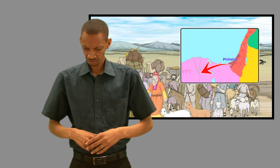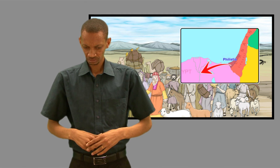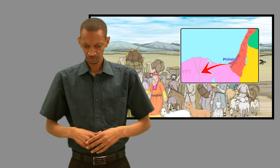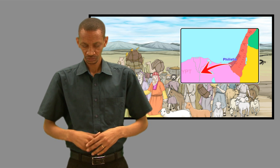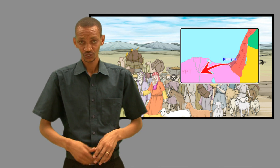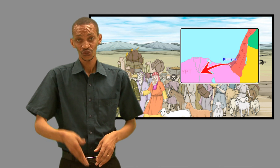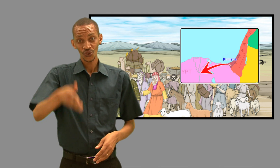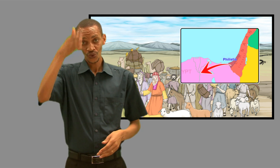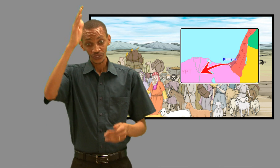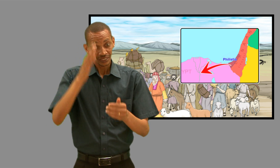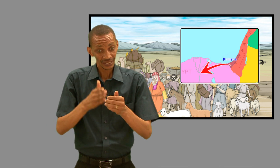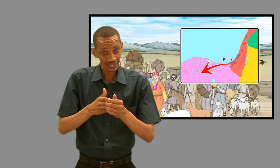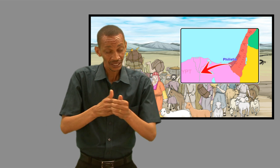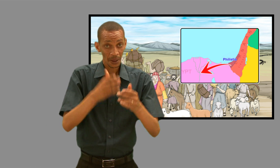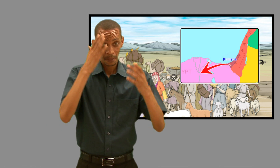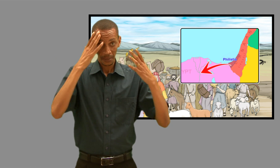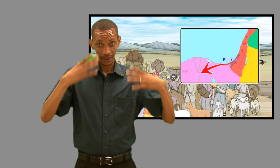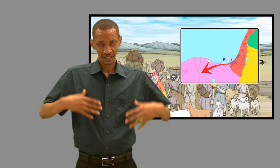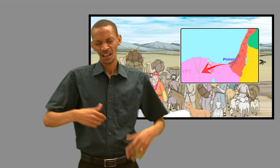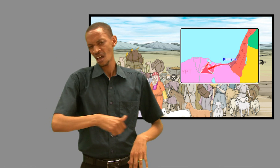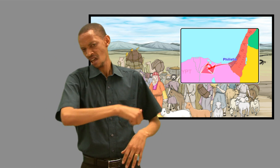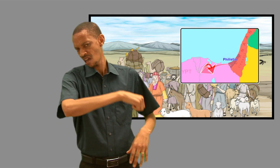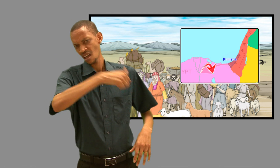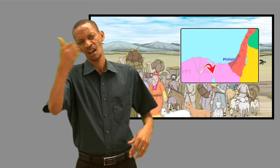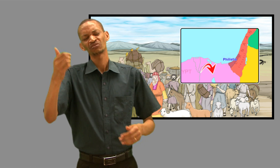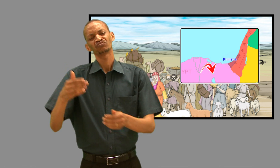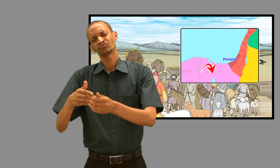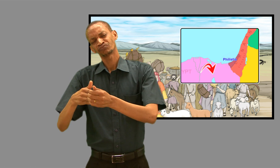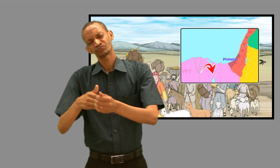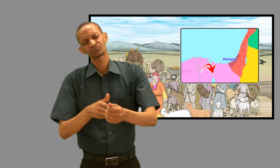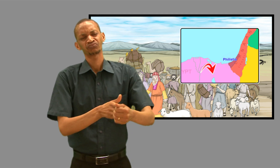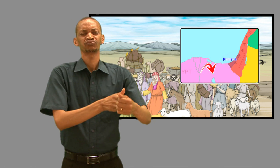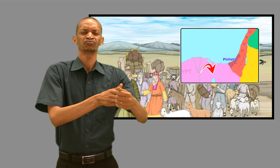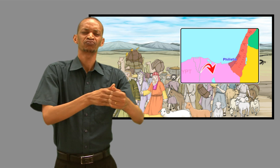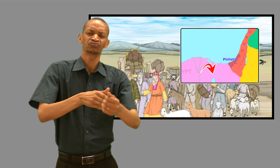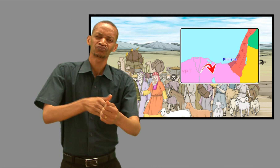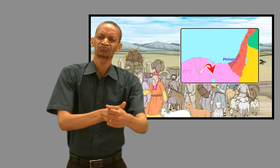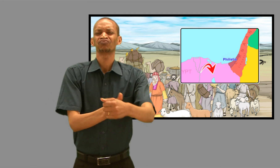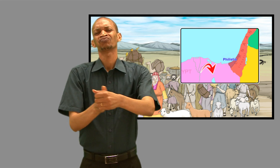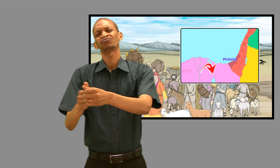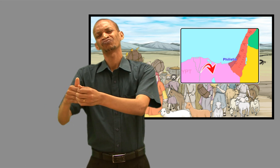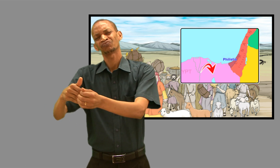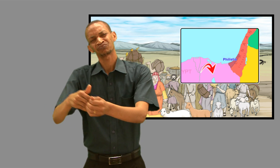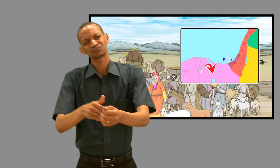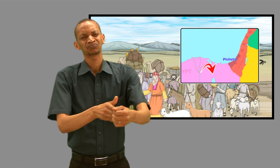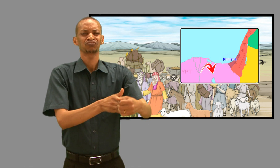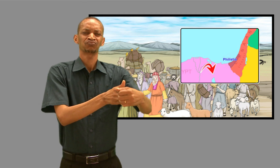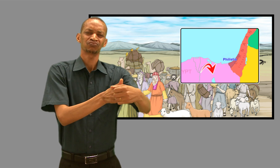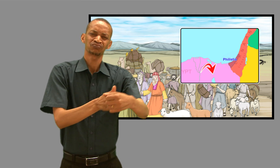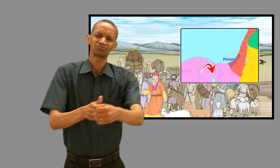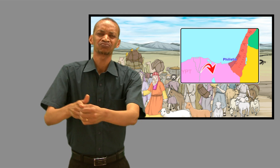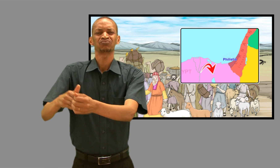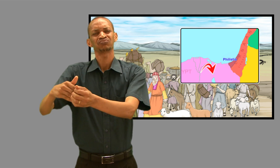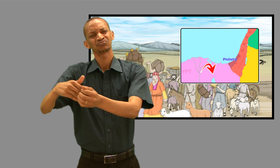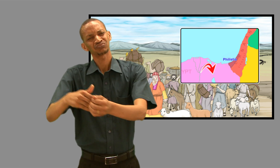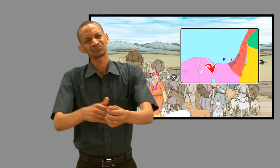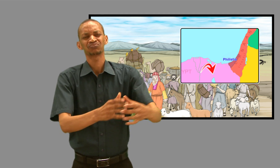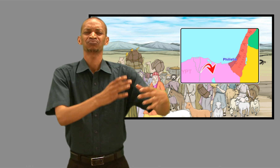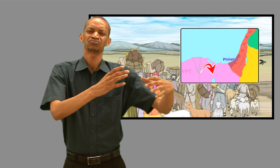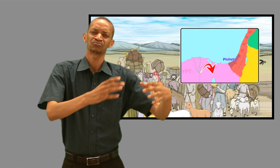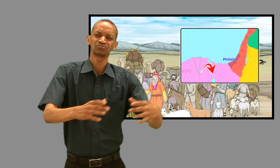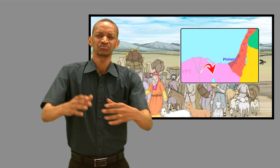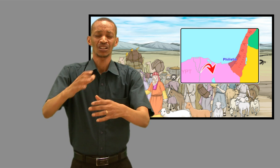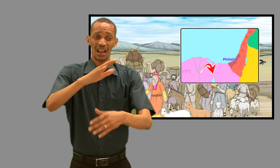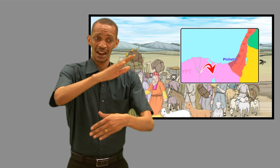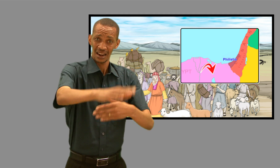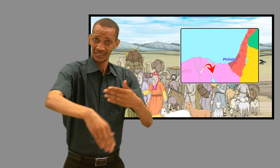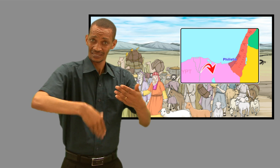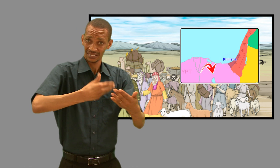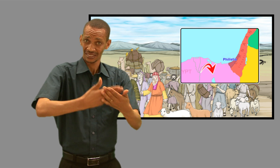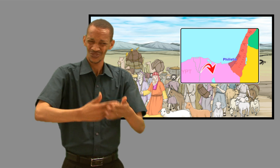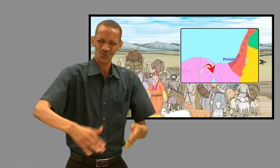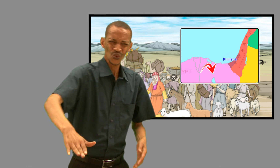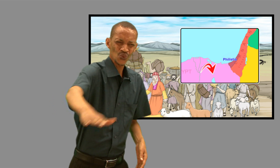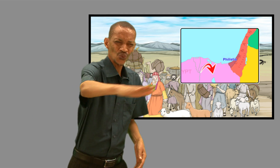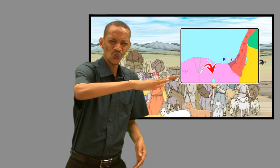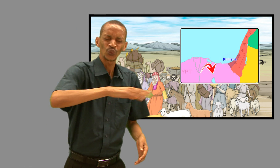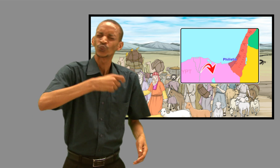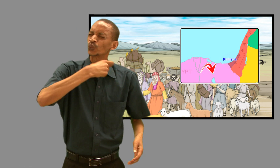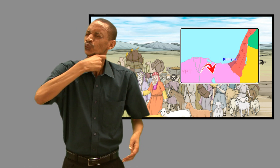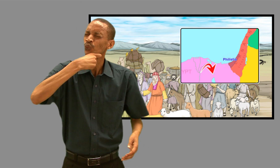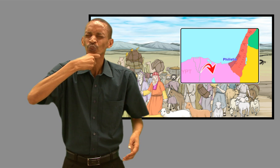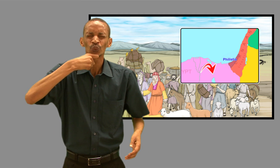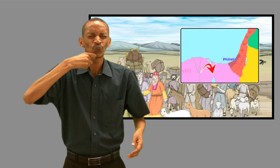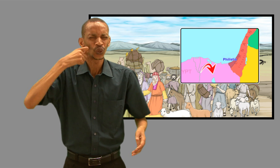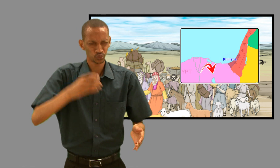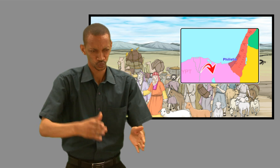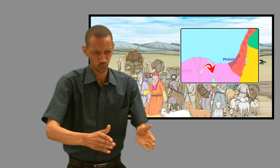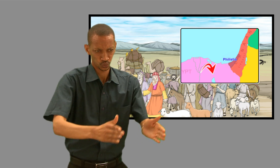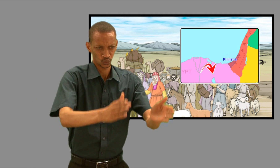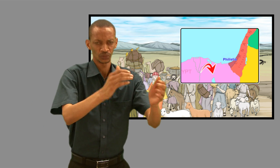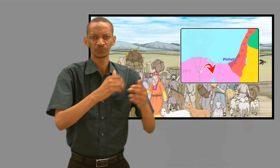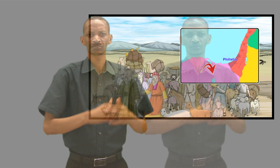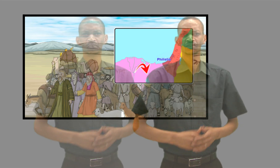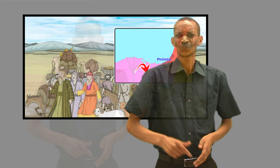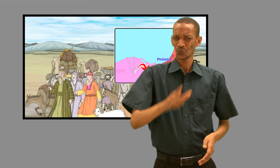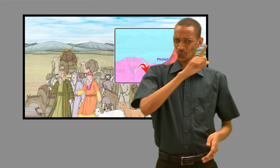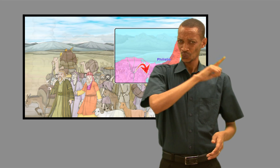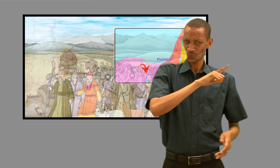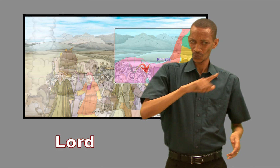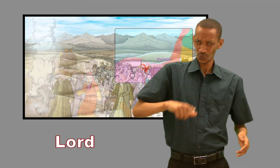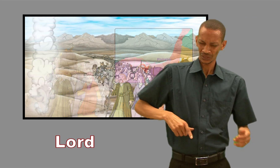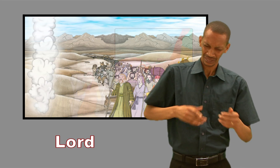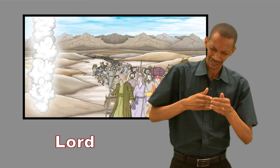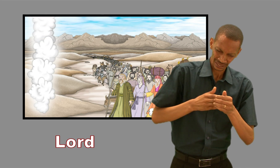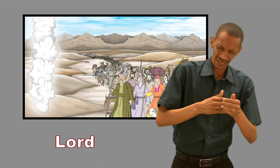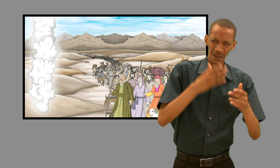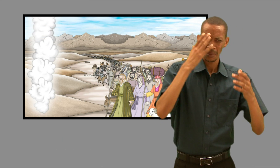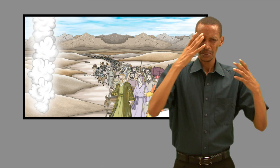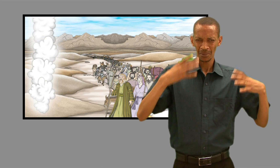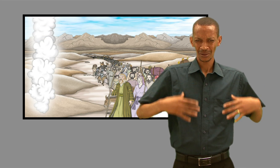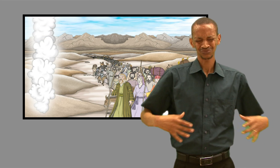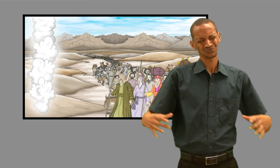So God led the people around by the way of the wilderness toward the Red Sea. And the Israelites left the land of Egypt arrayed for battle.